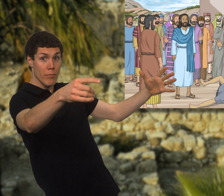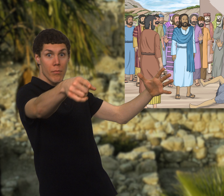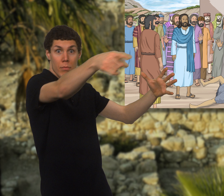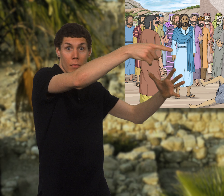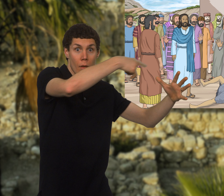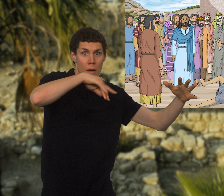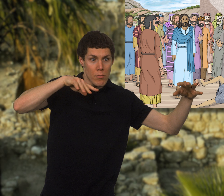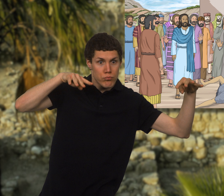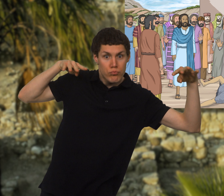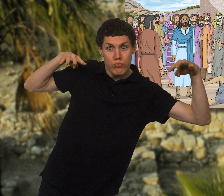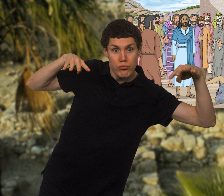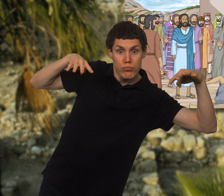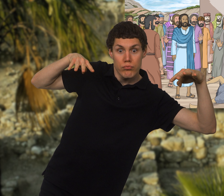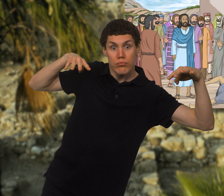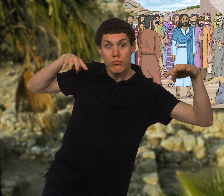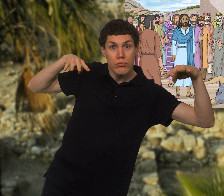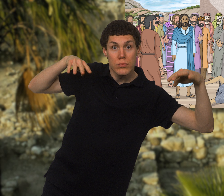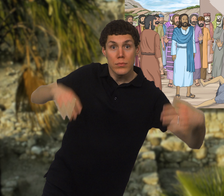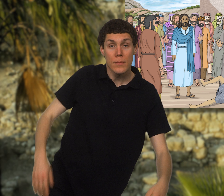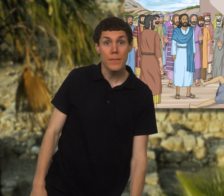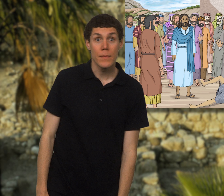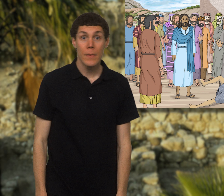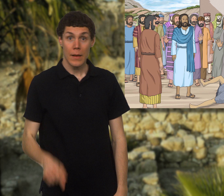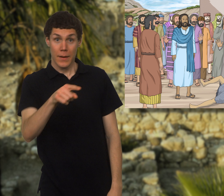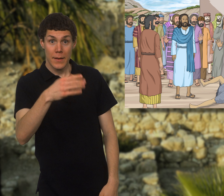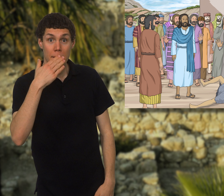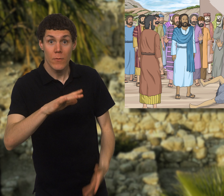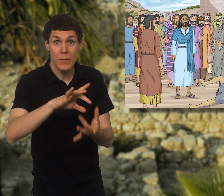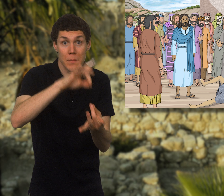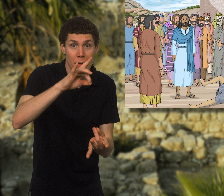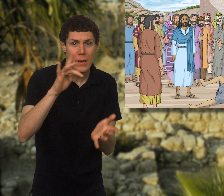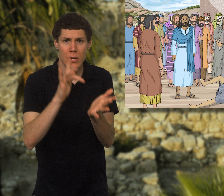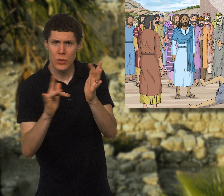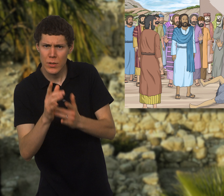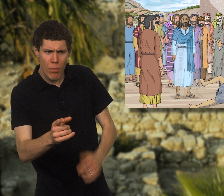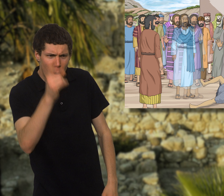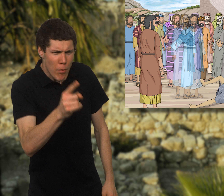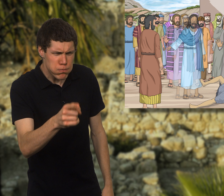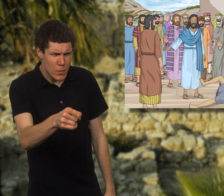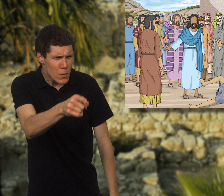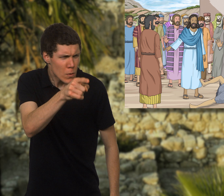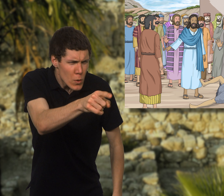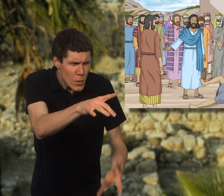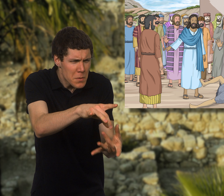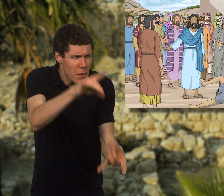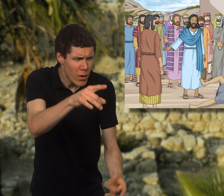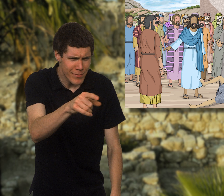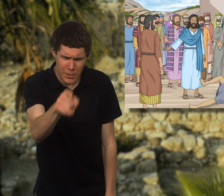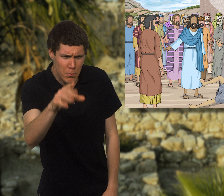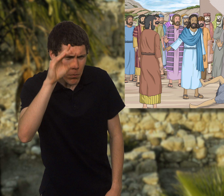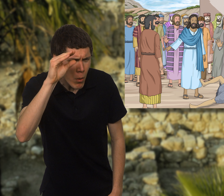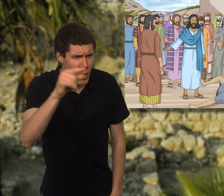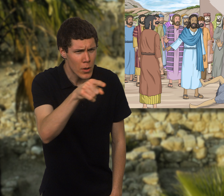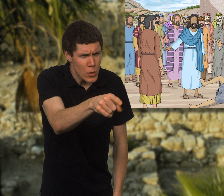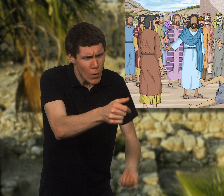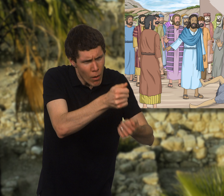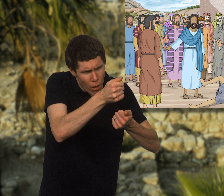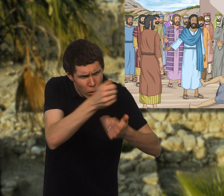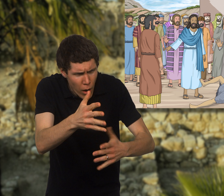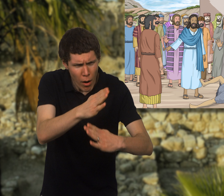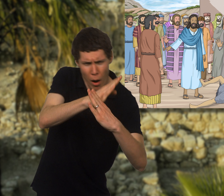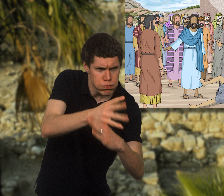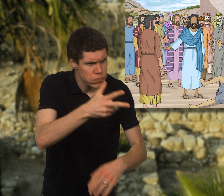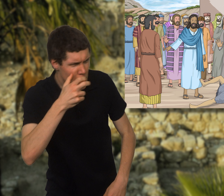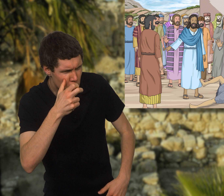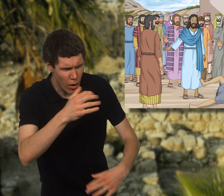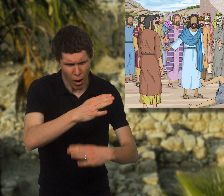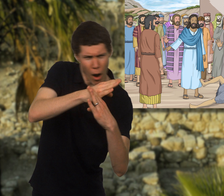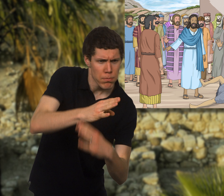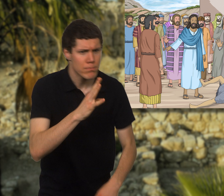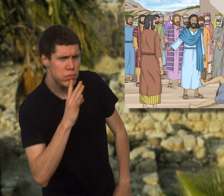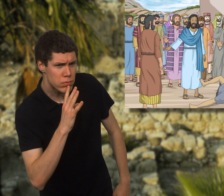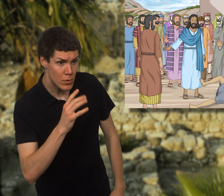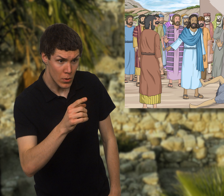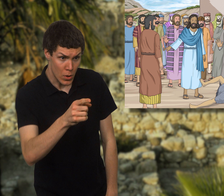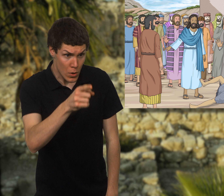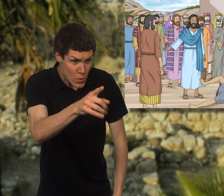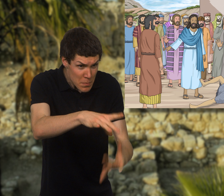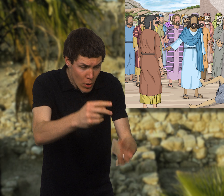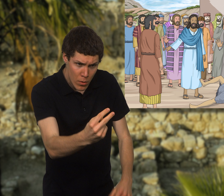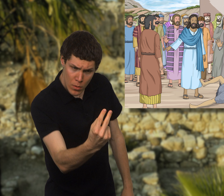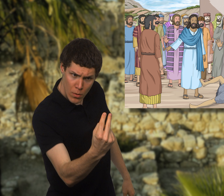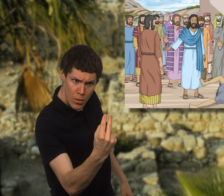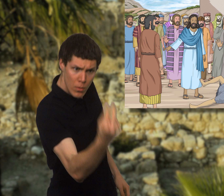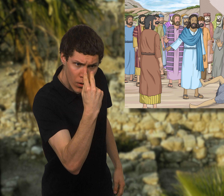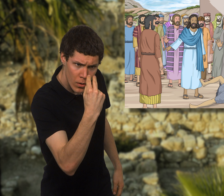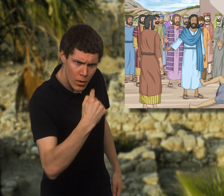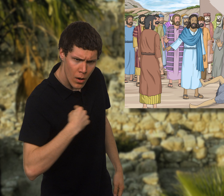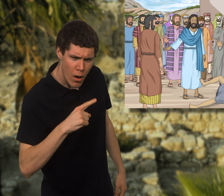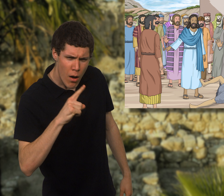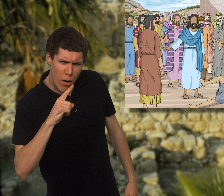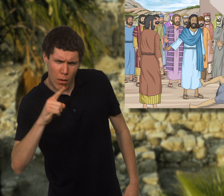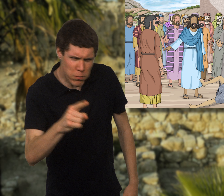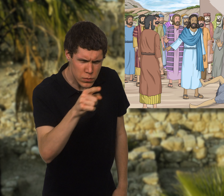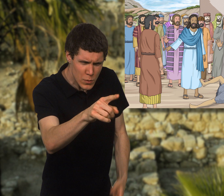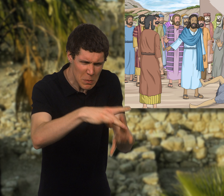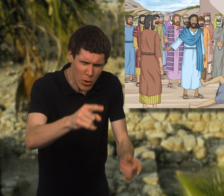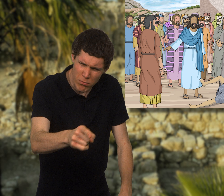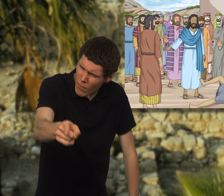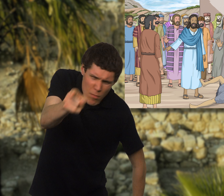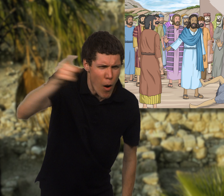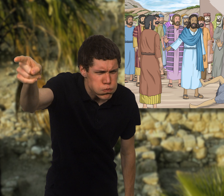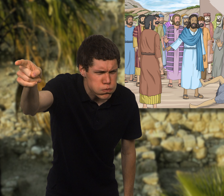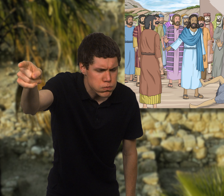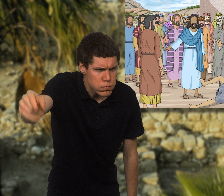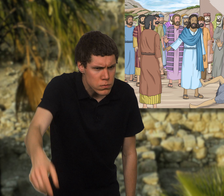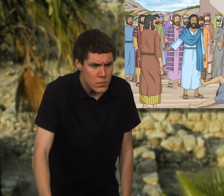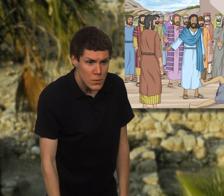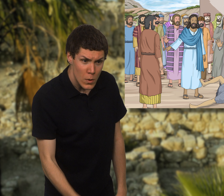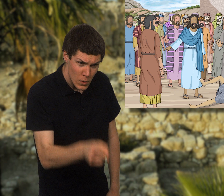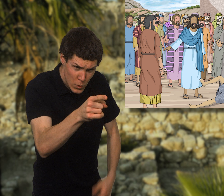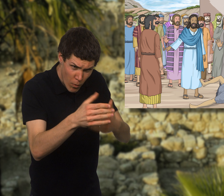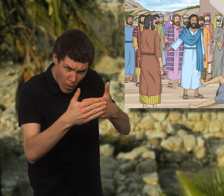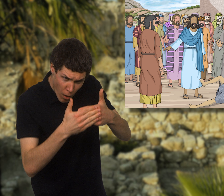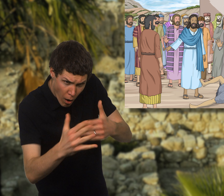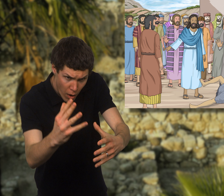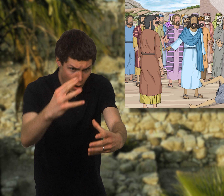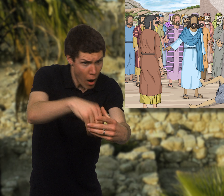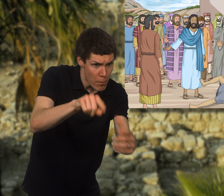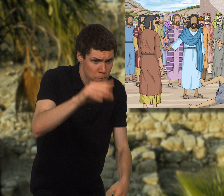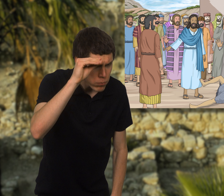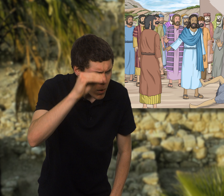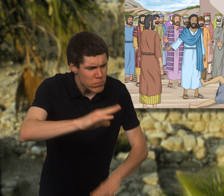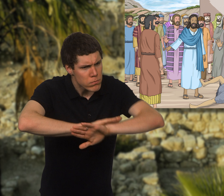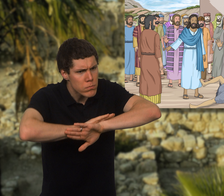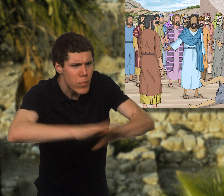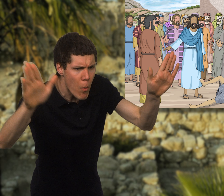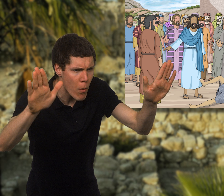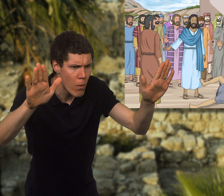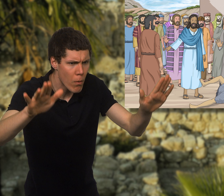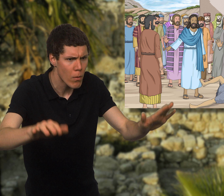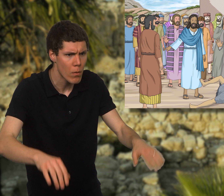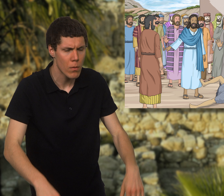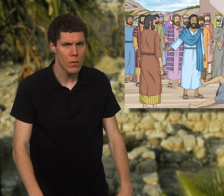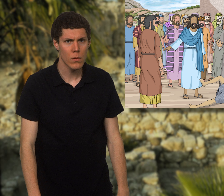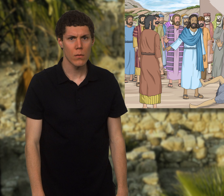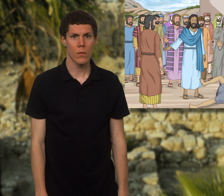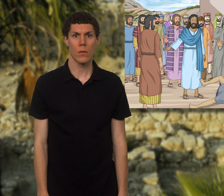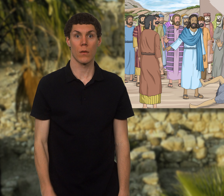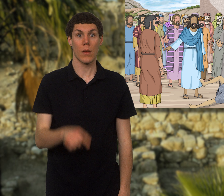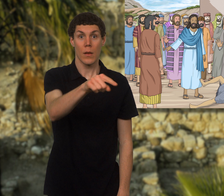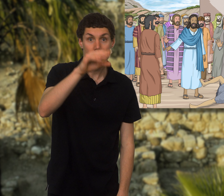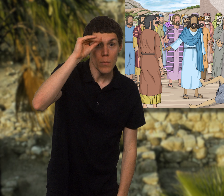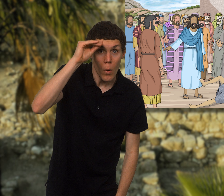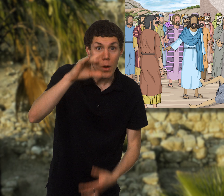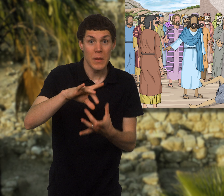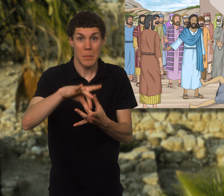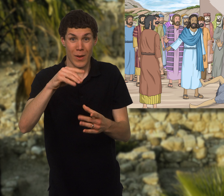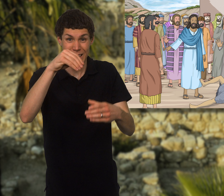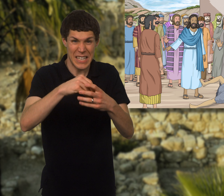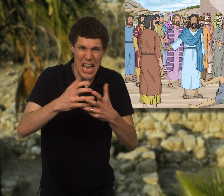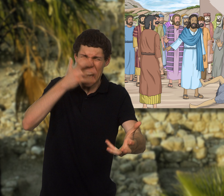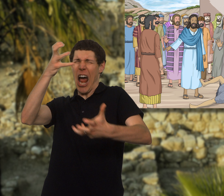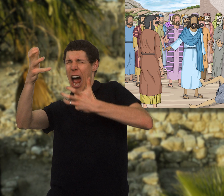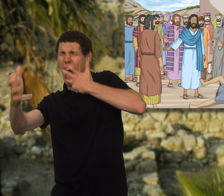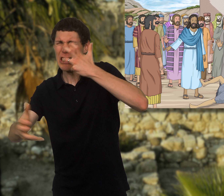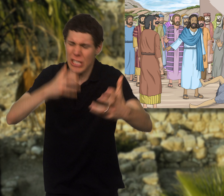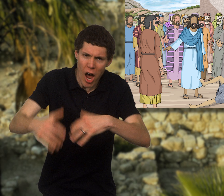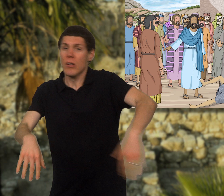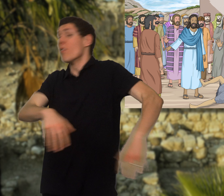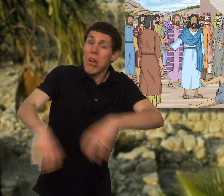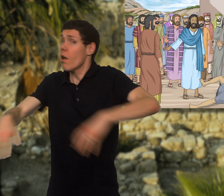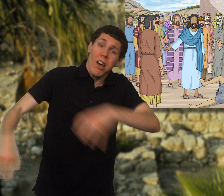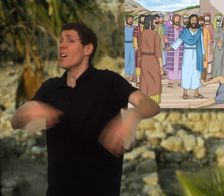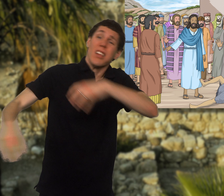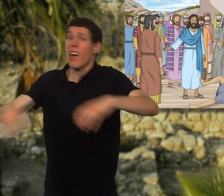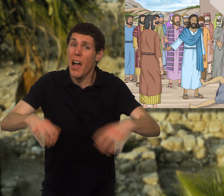“You deaf and mute spirit,” He said, “I command you to come out and never enter him again.”